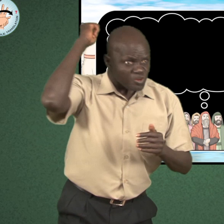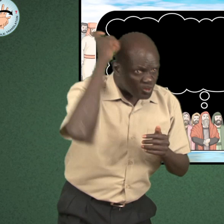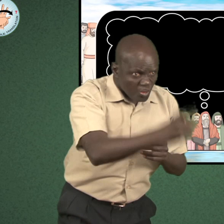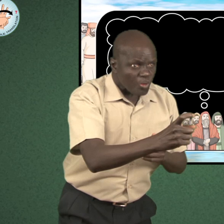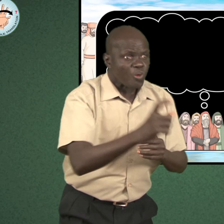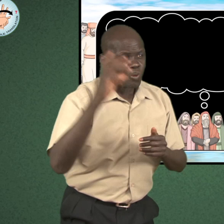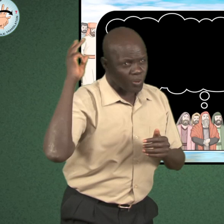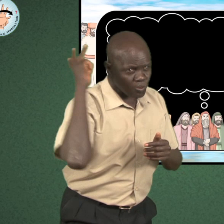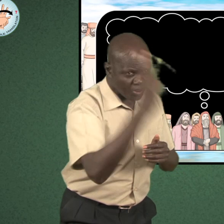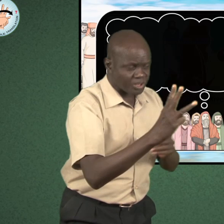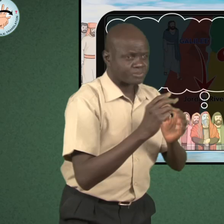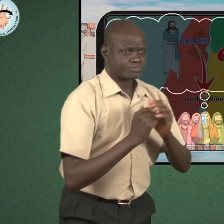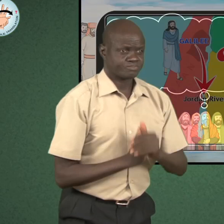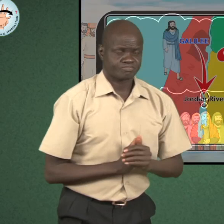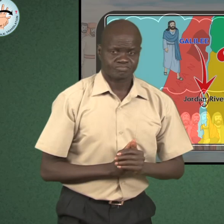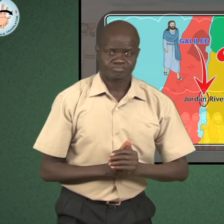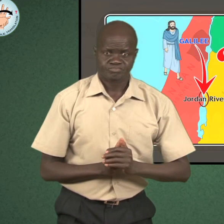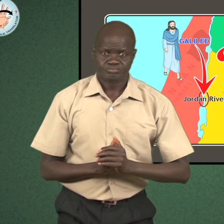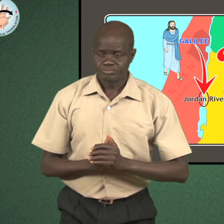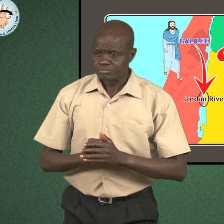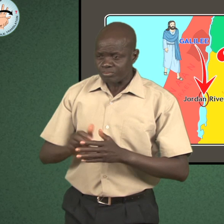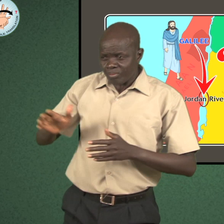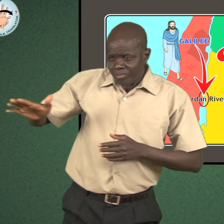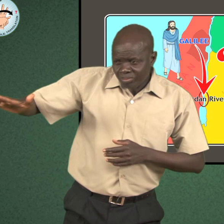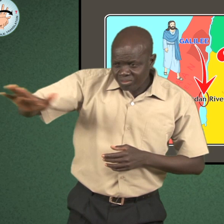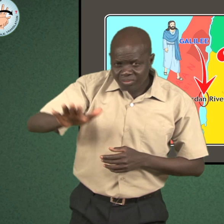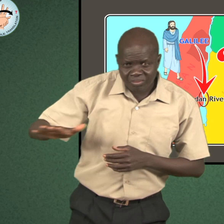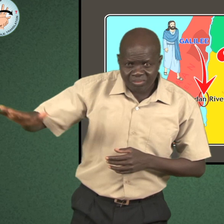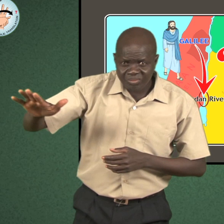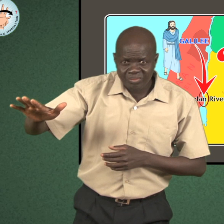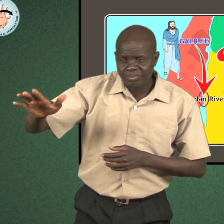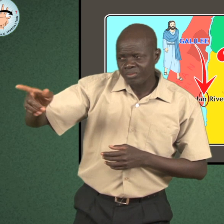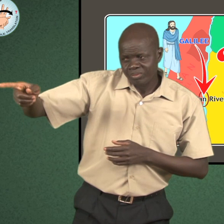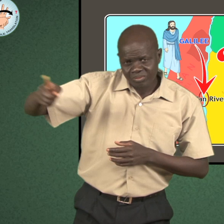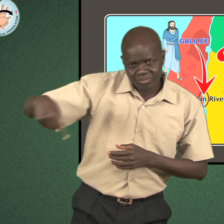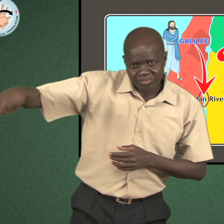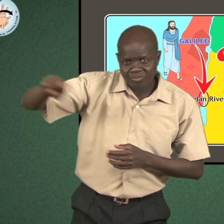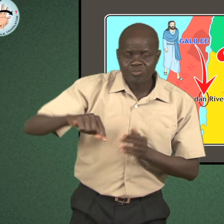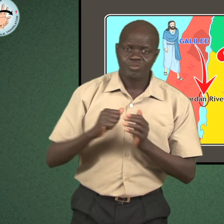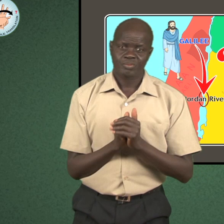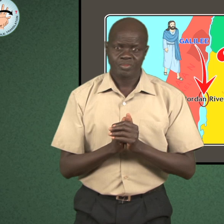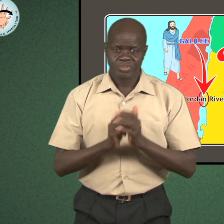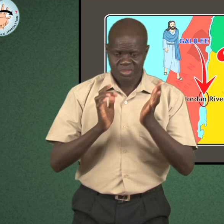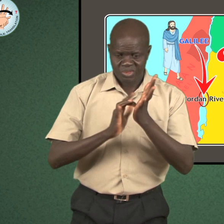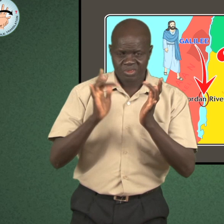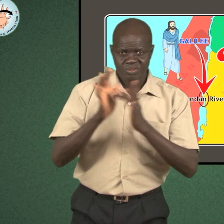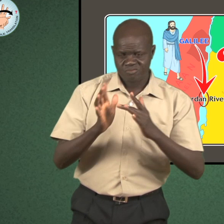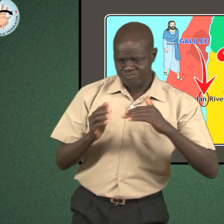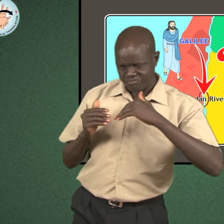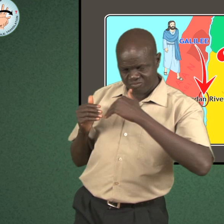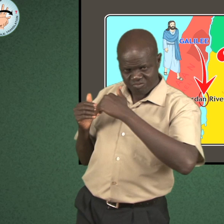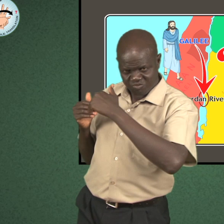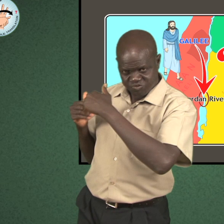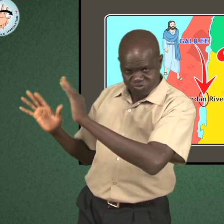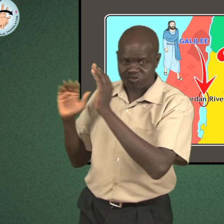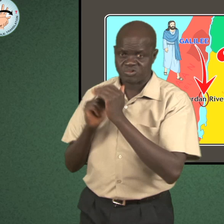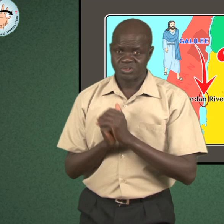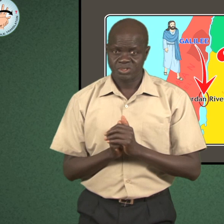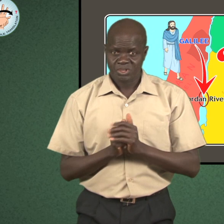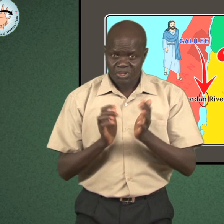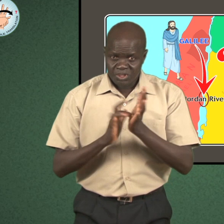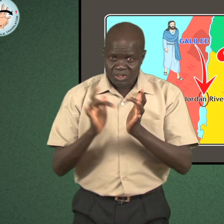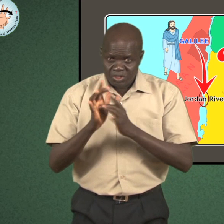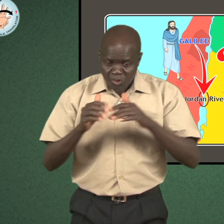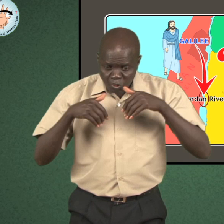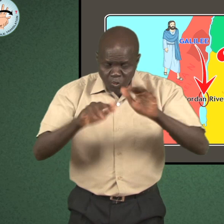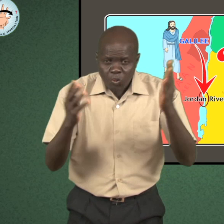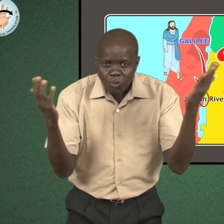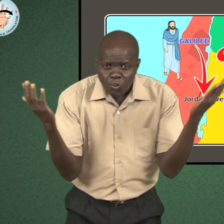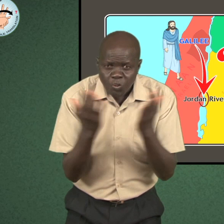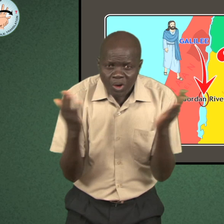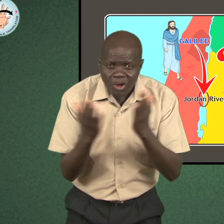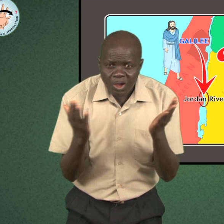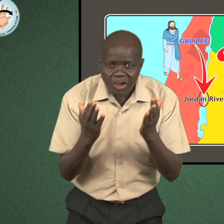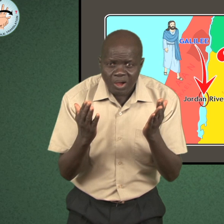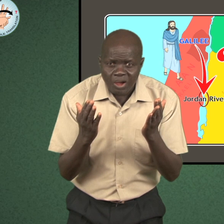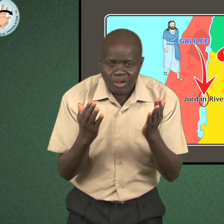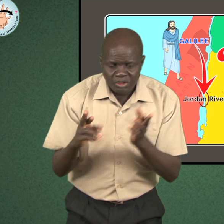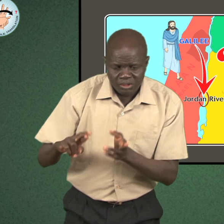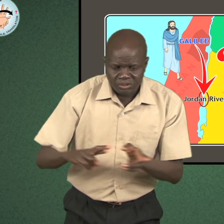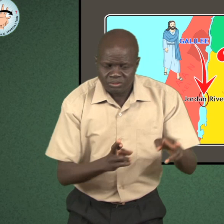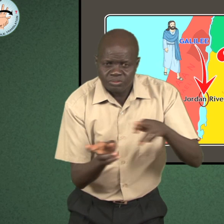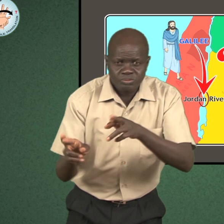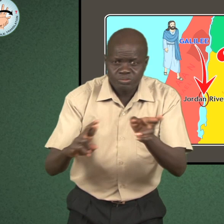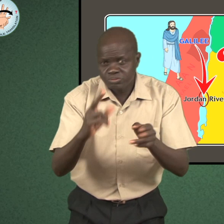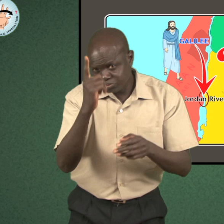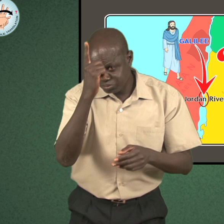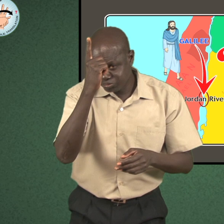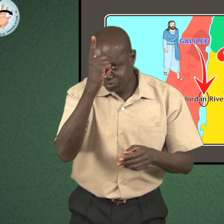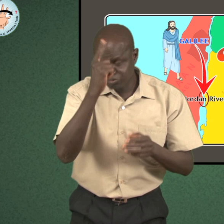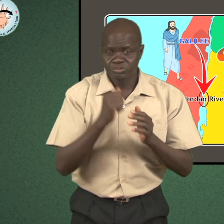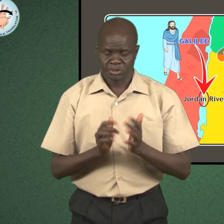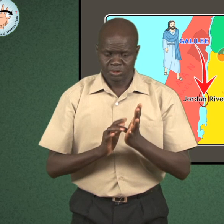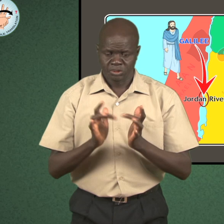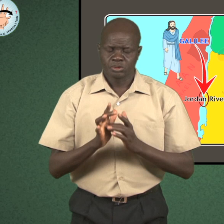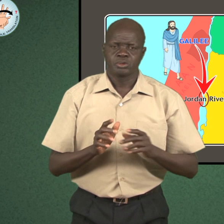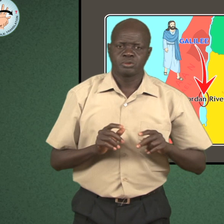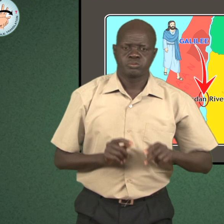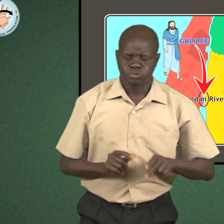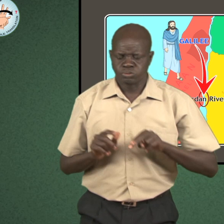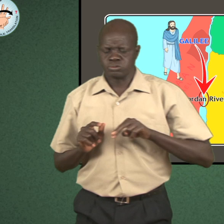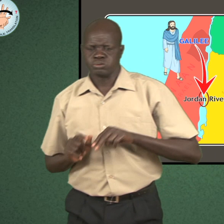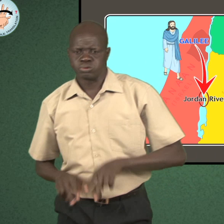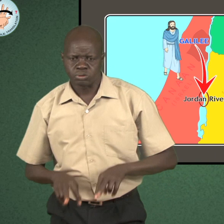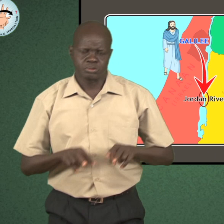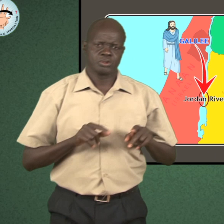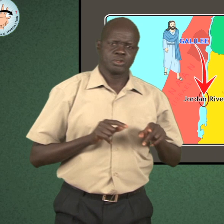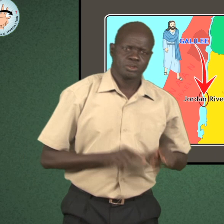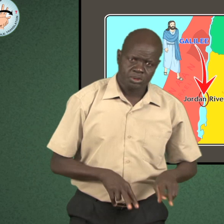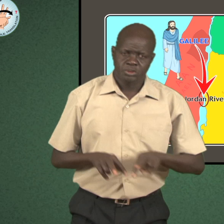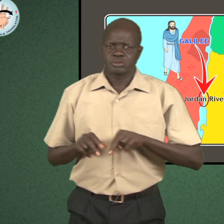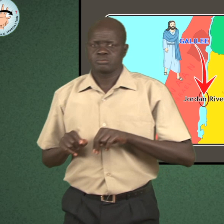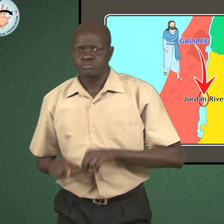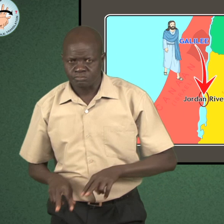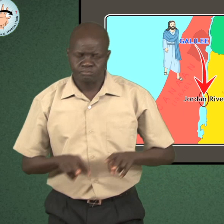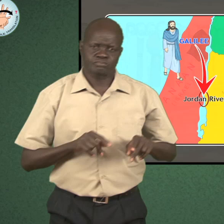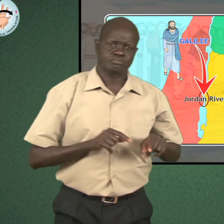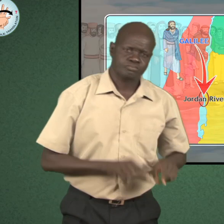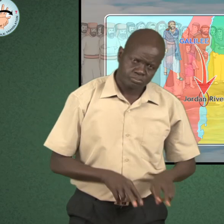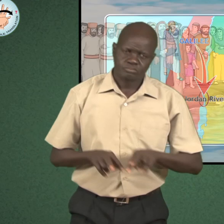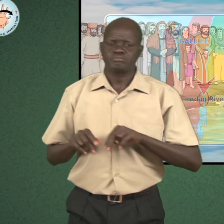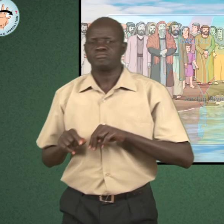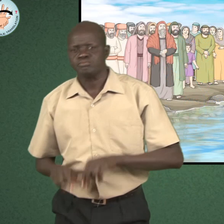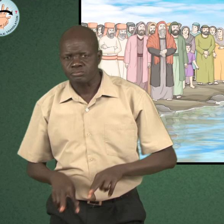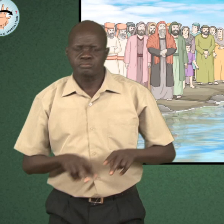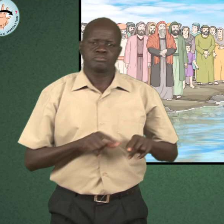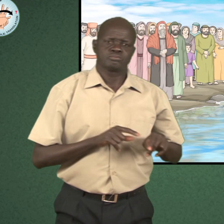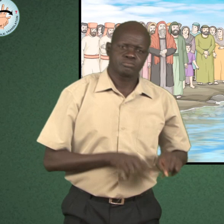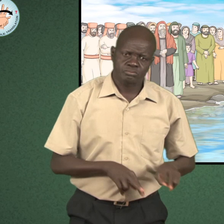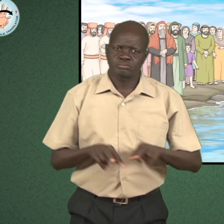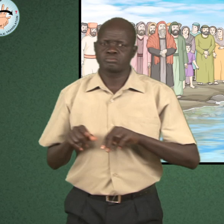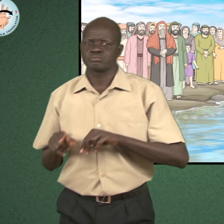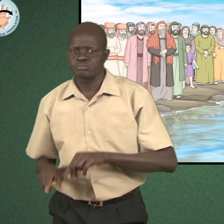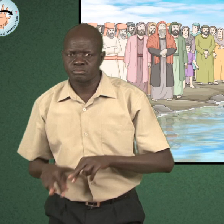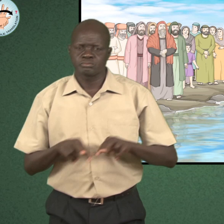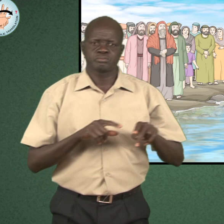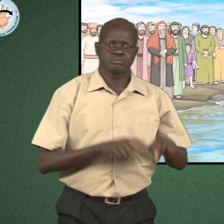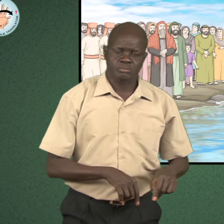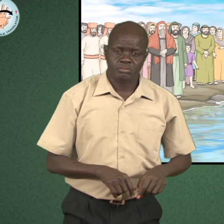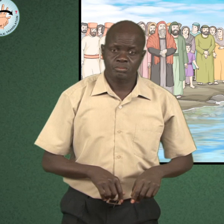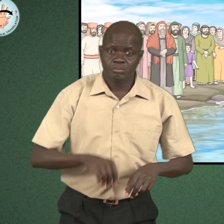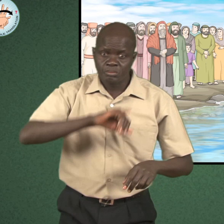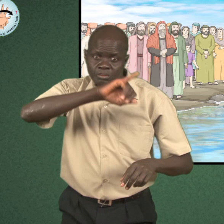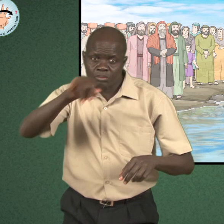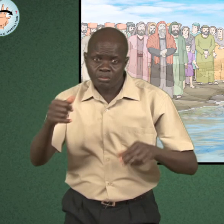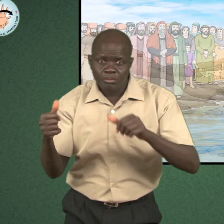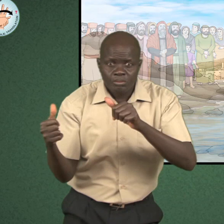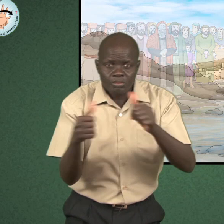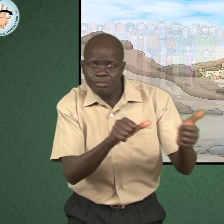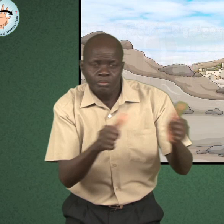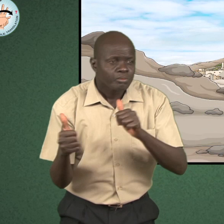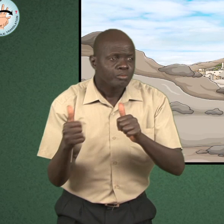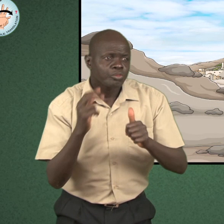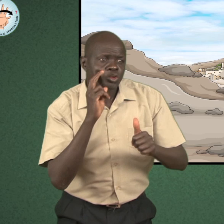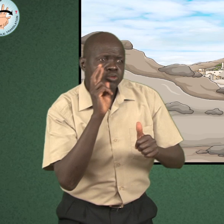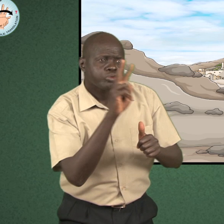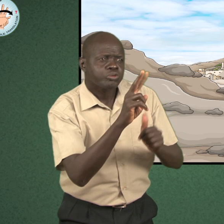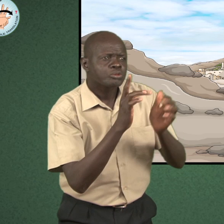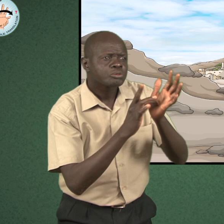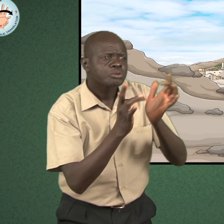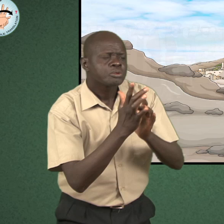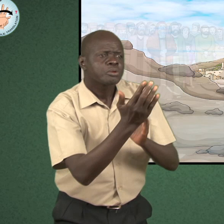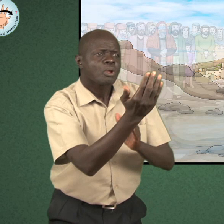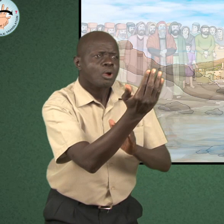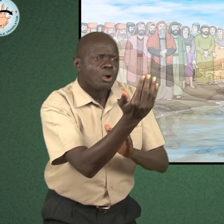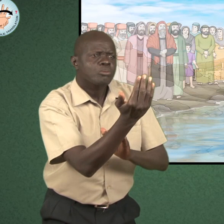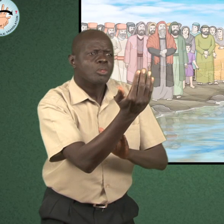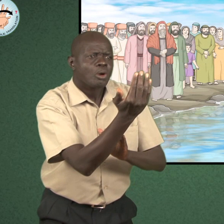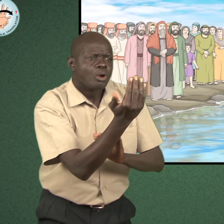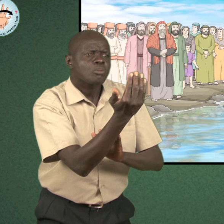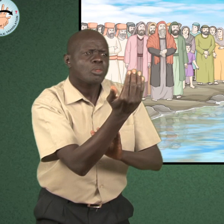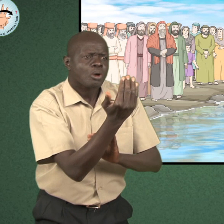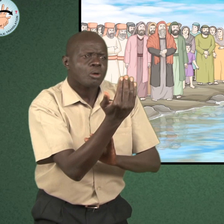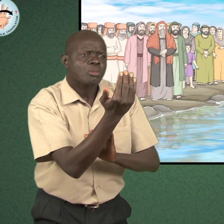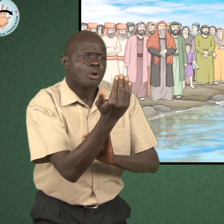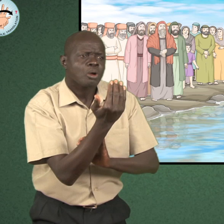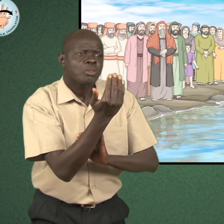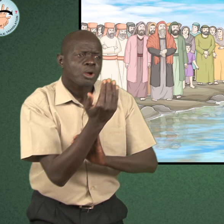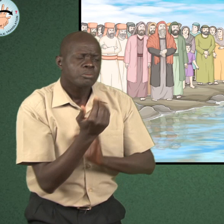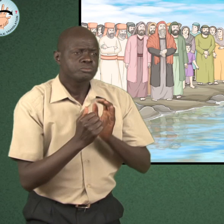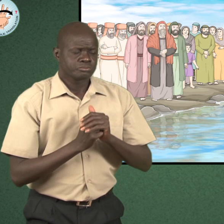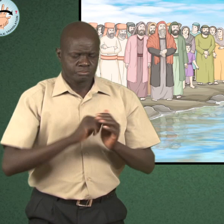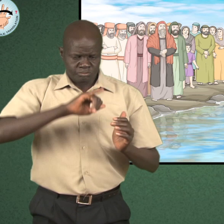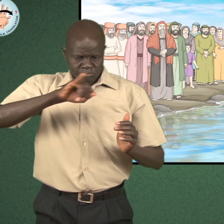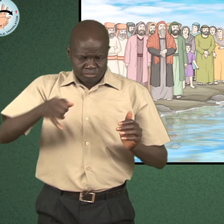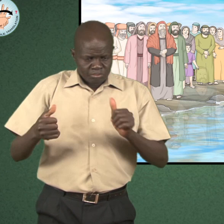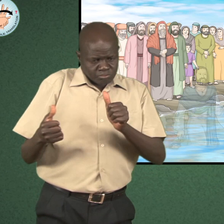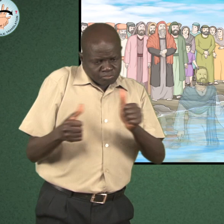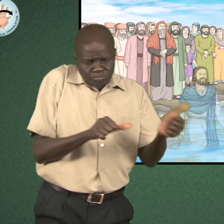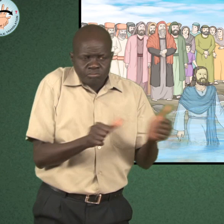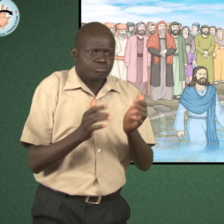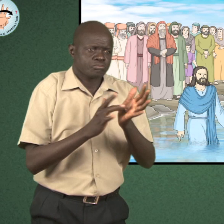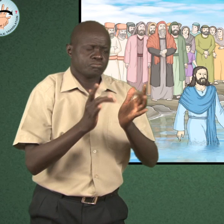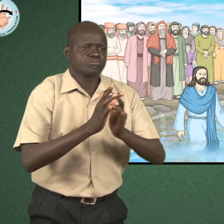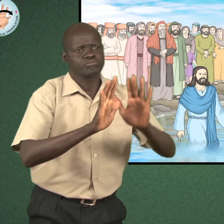At that time Jesus came from Galilee to the Jordan to be baptized by John.